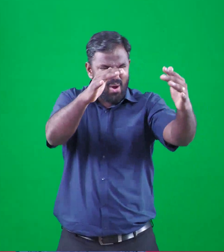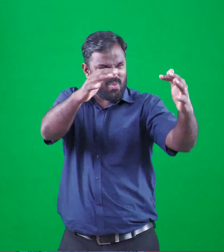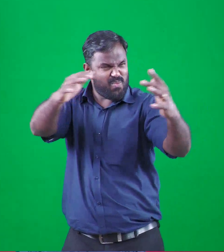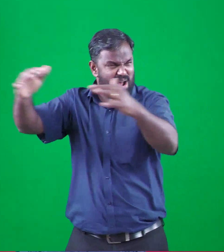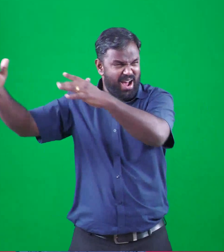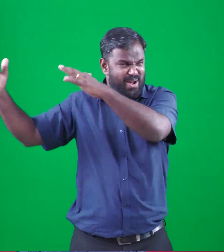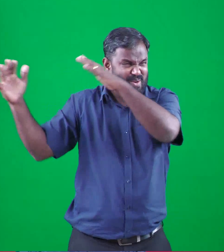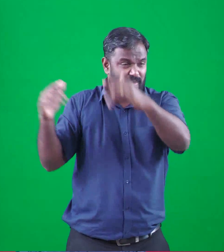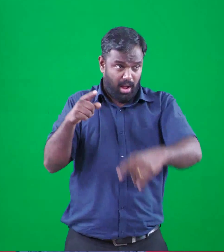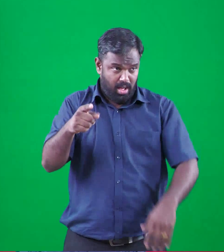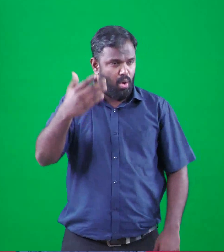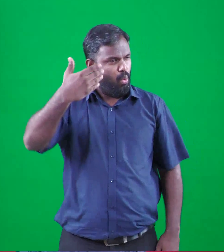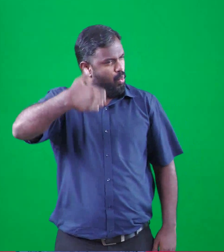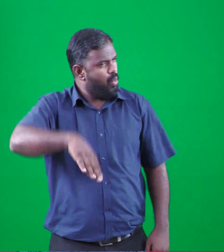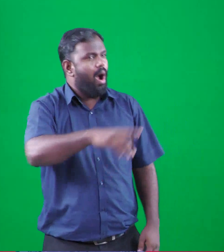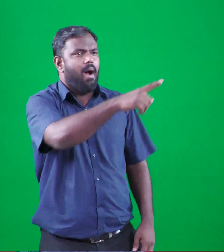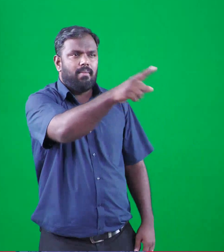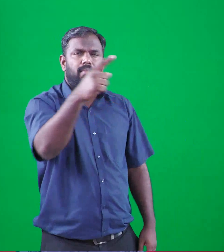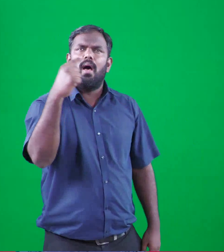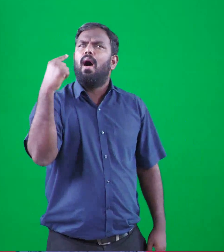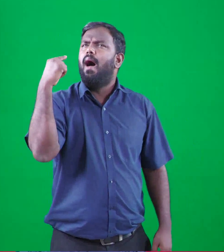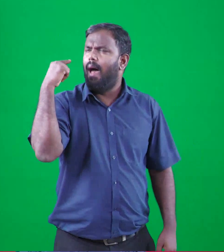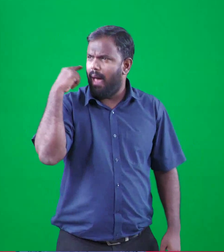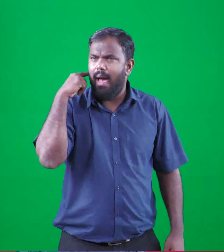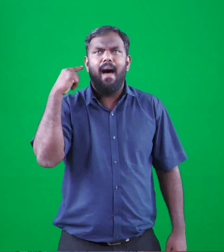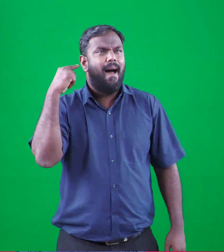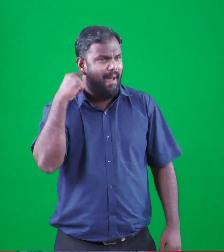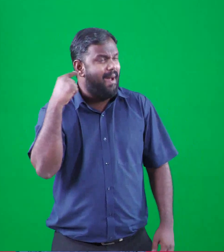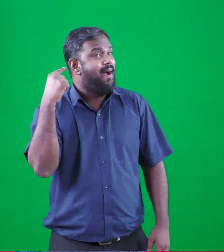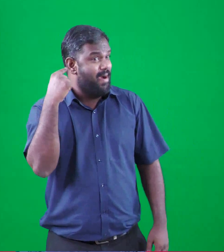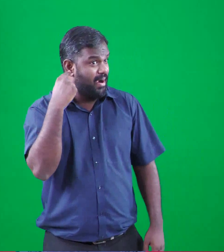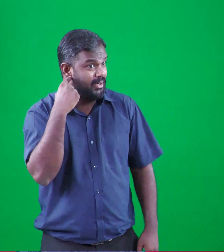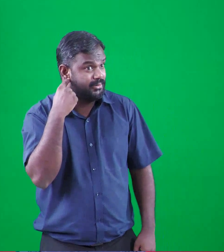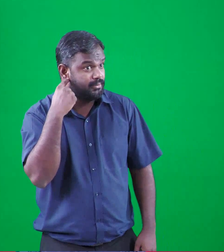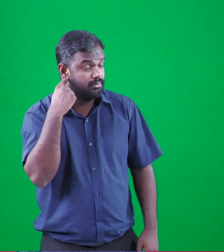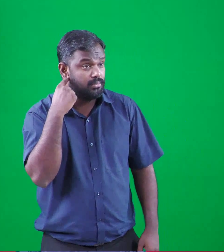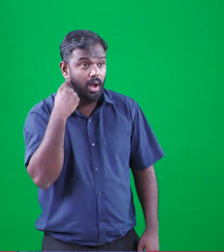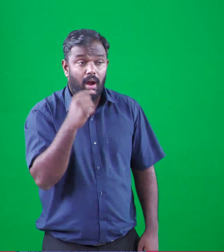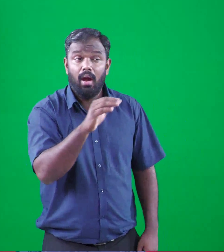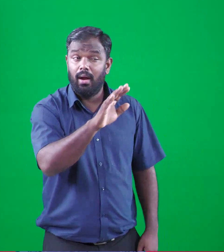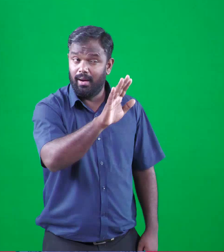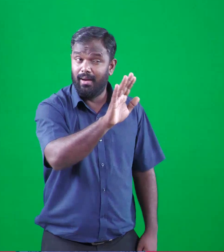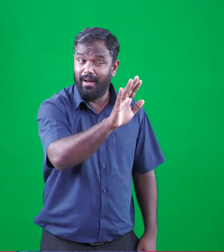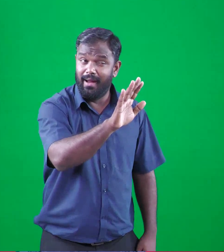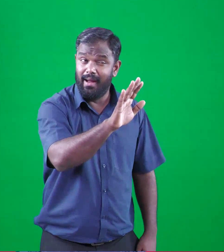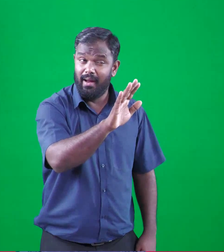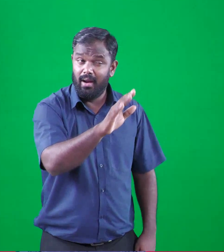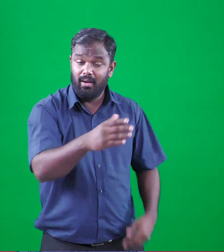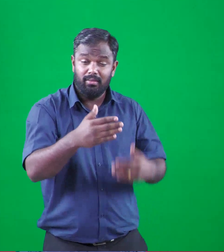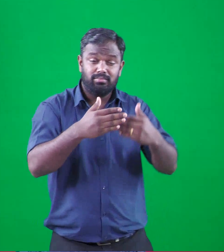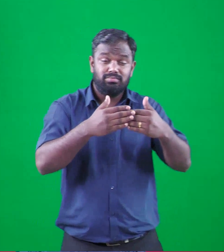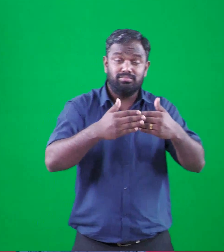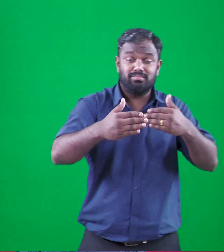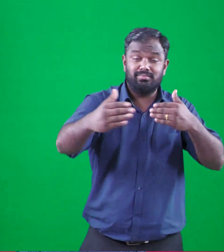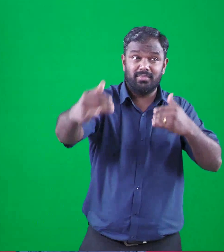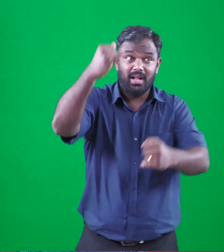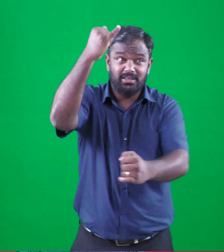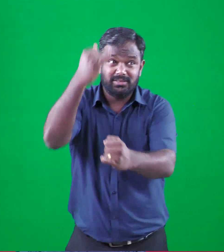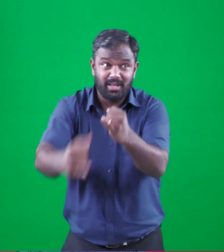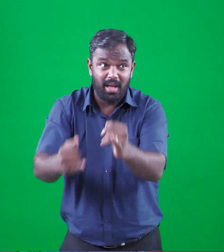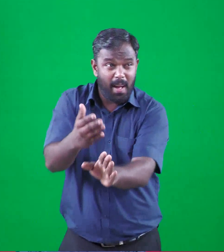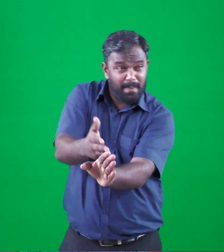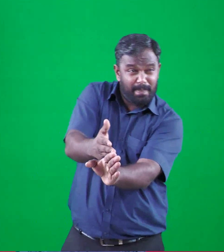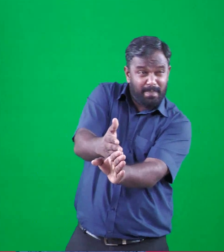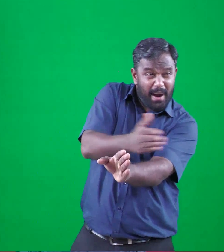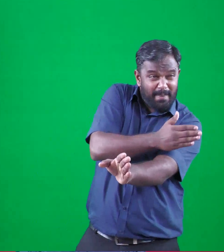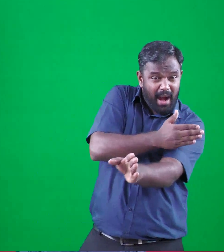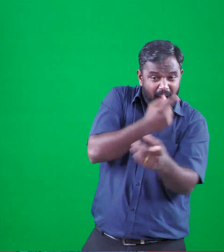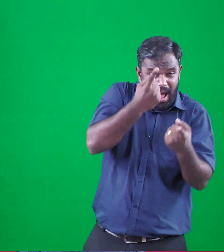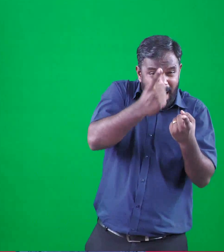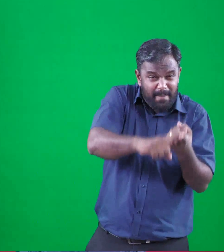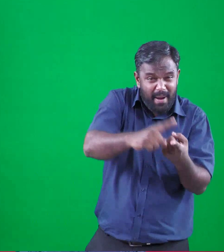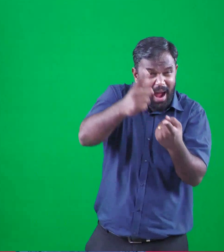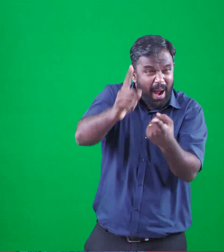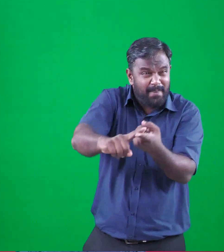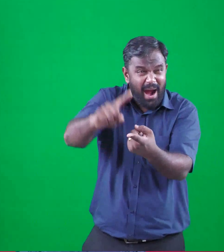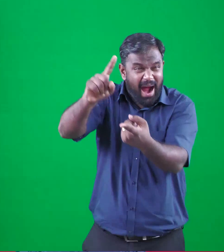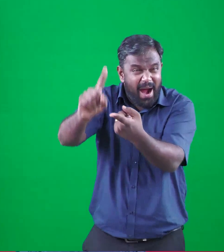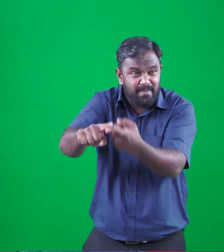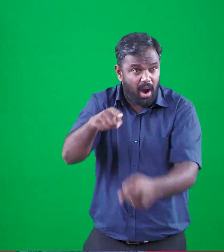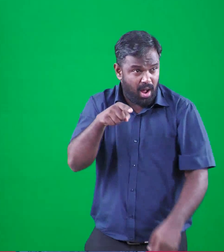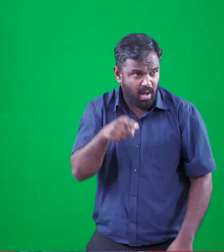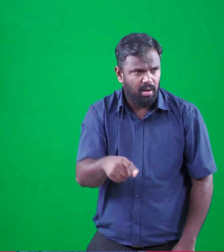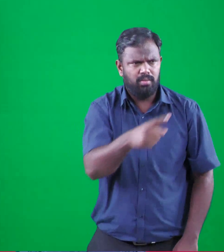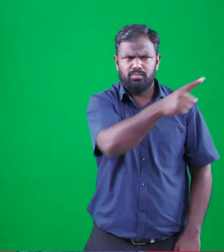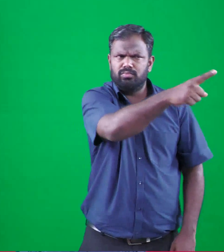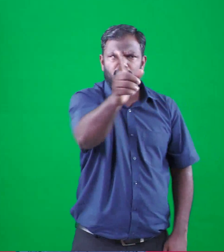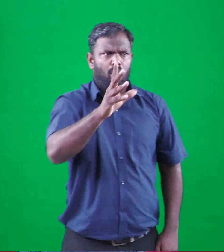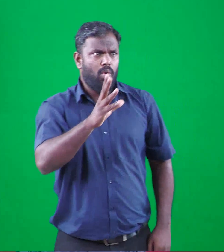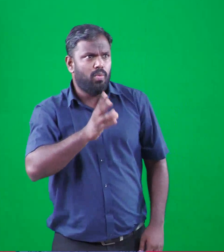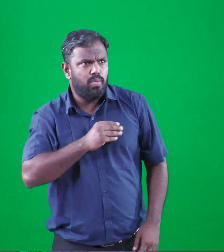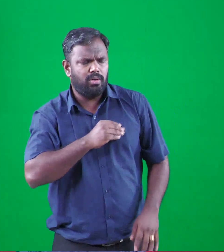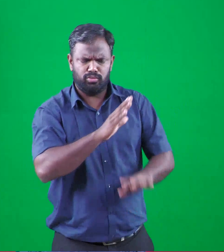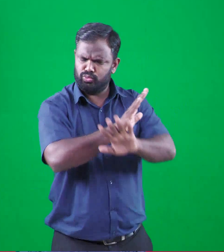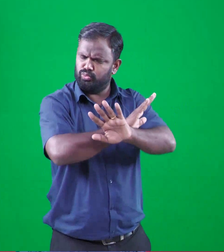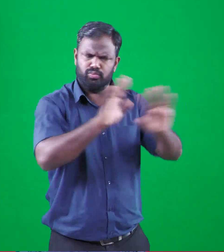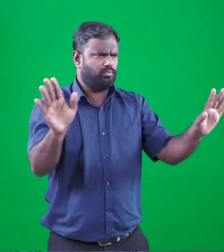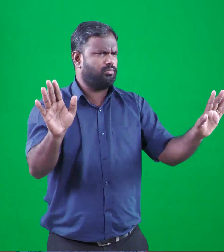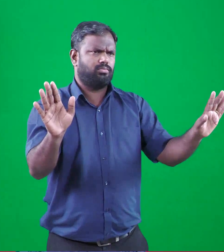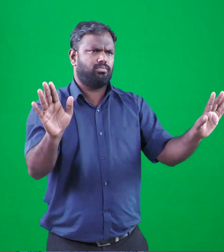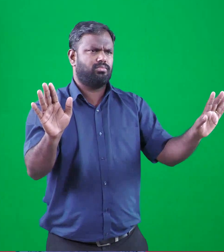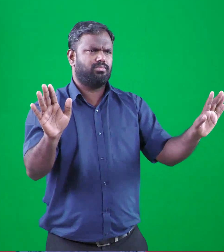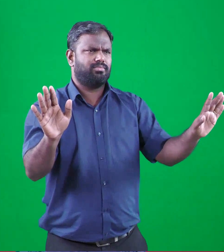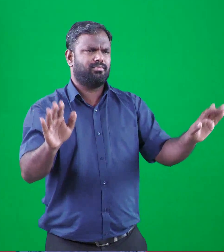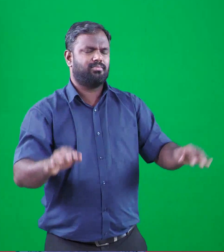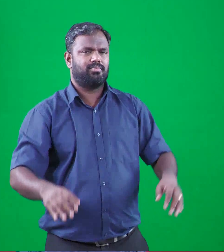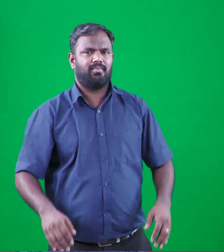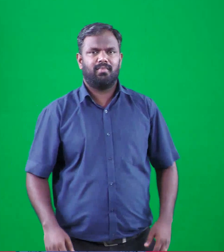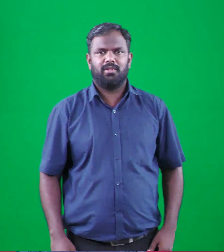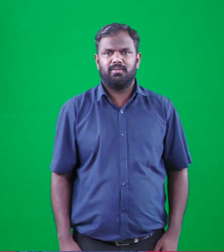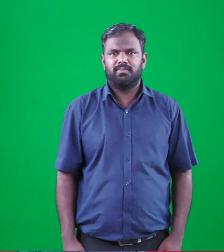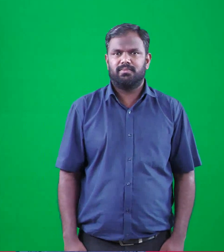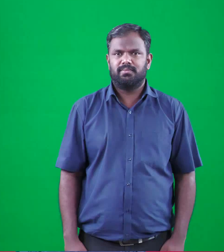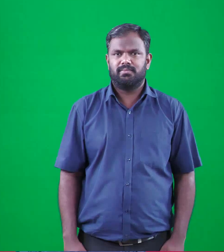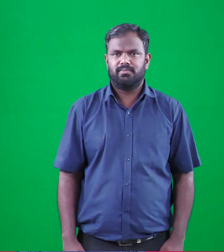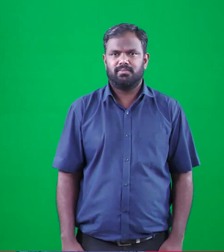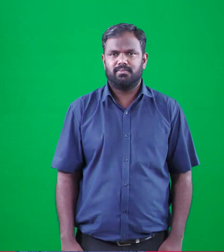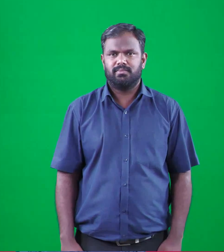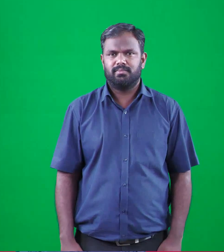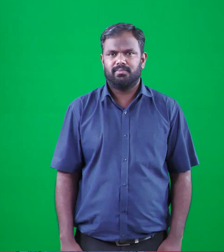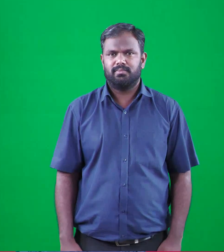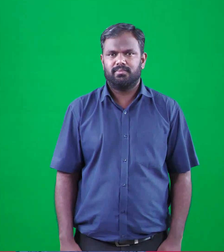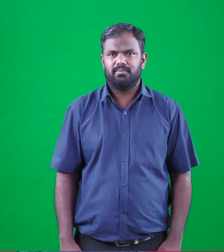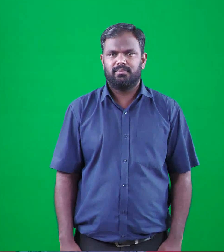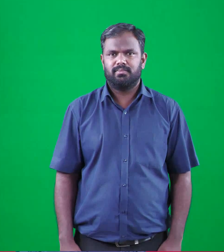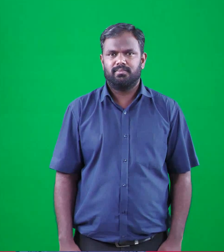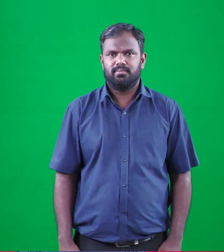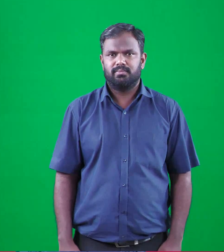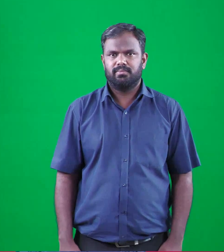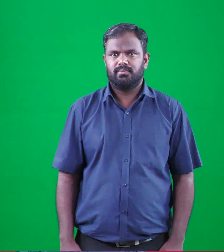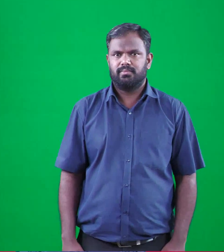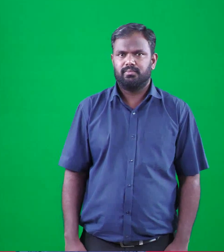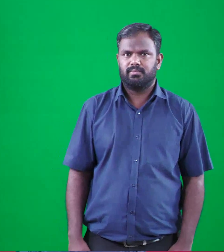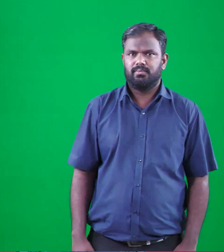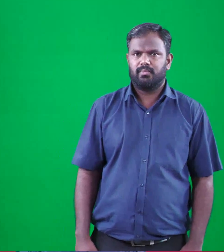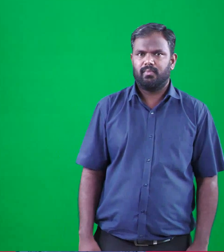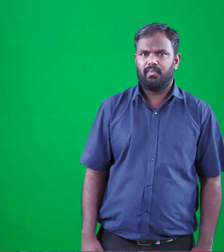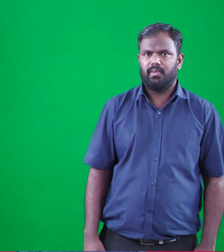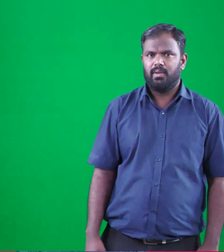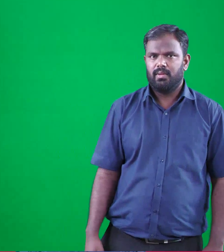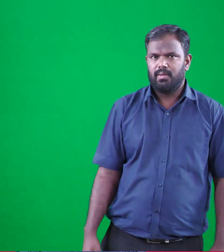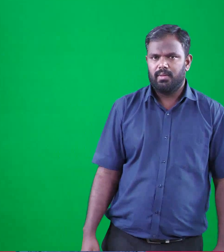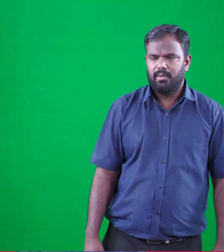These things must happen, but the end is still to come.